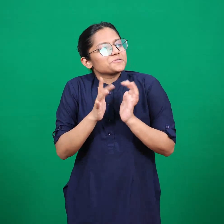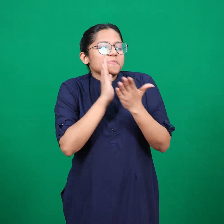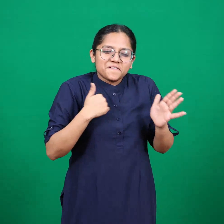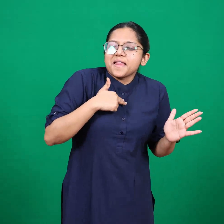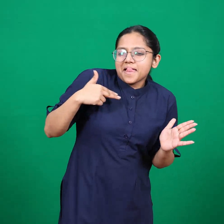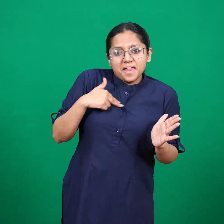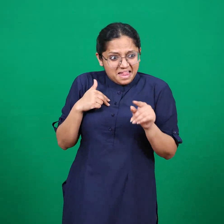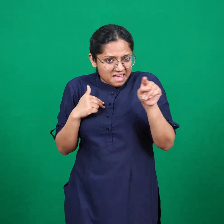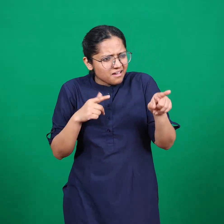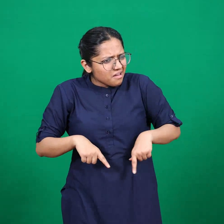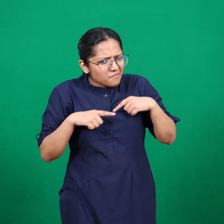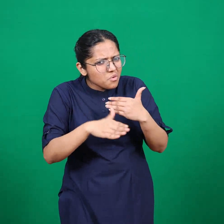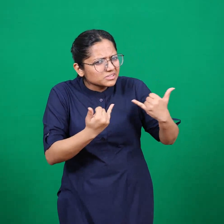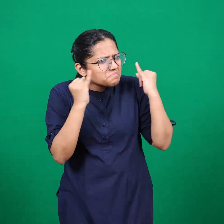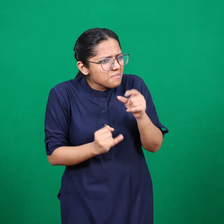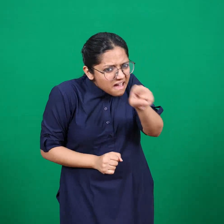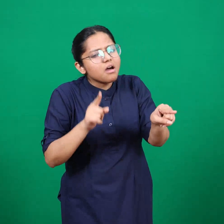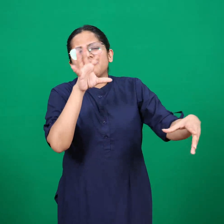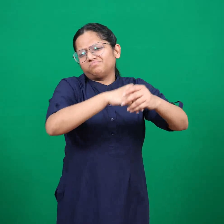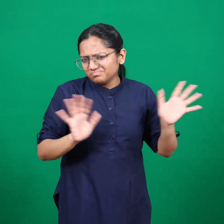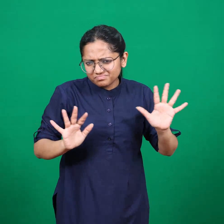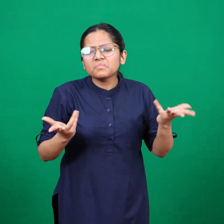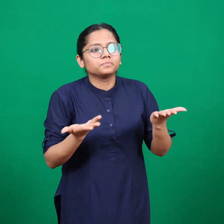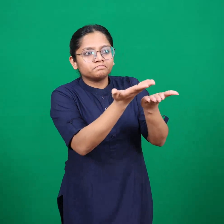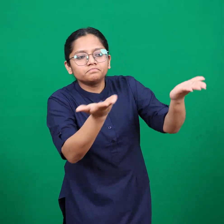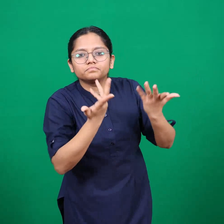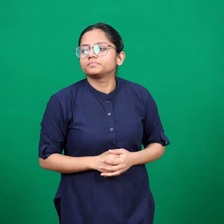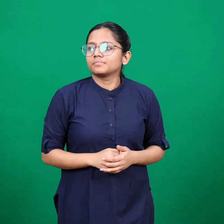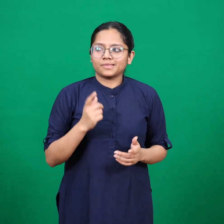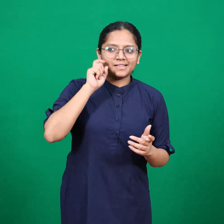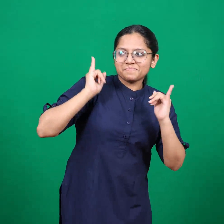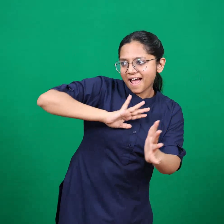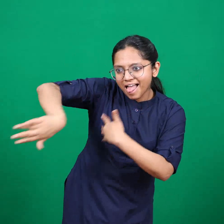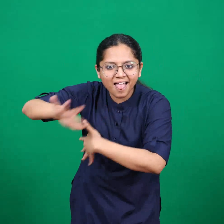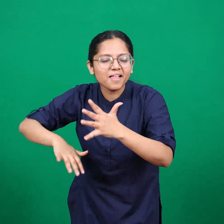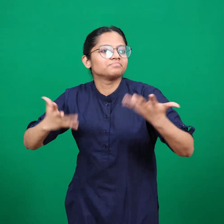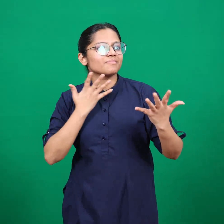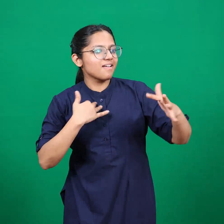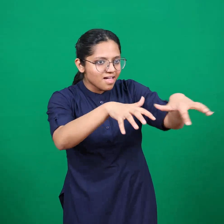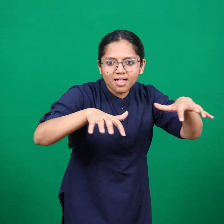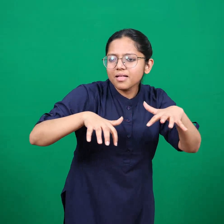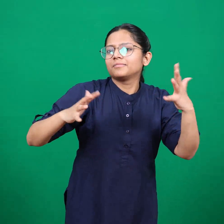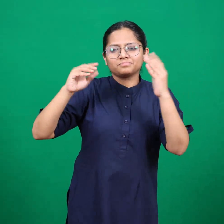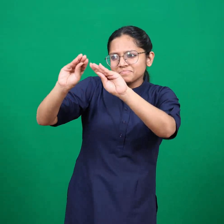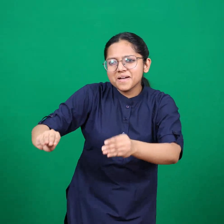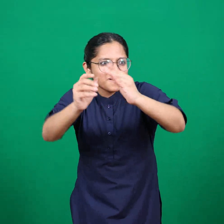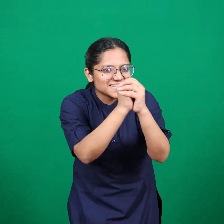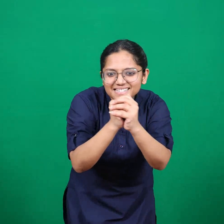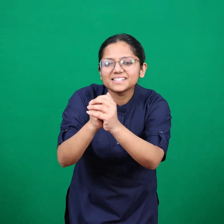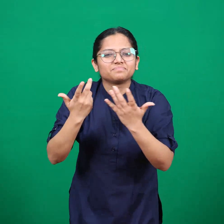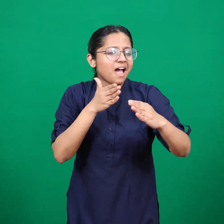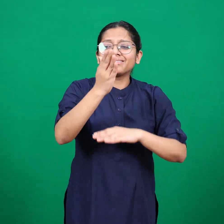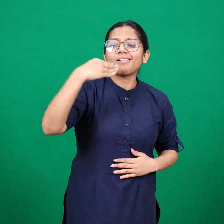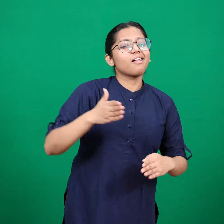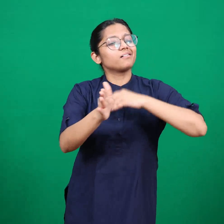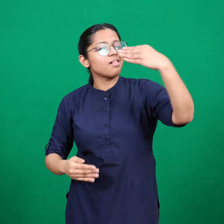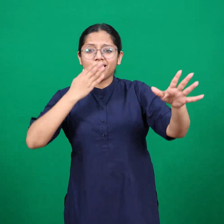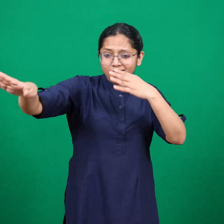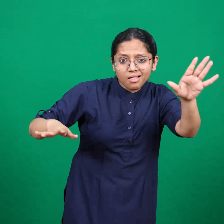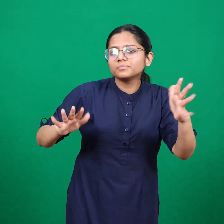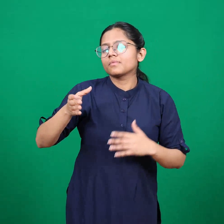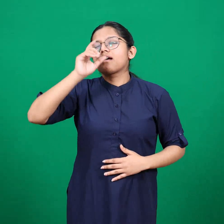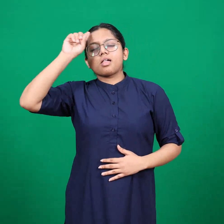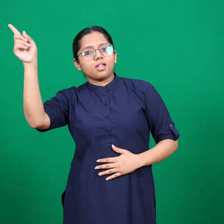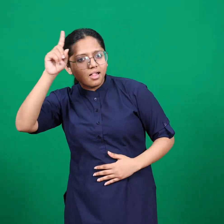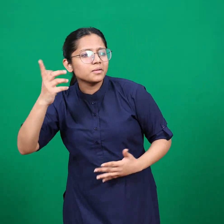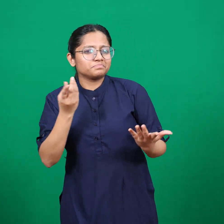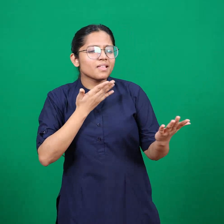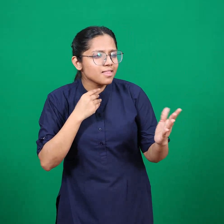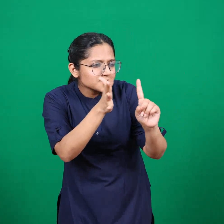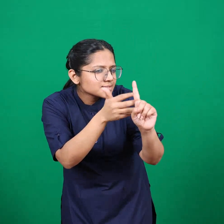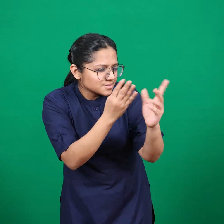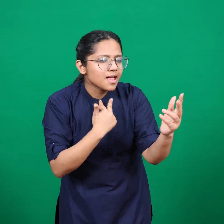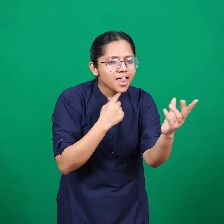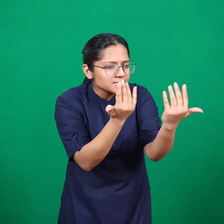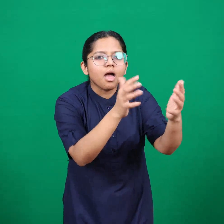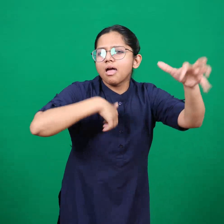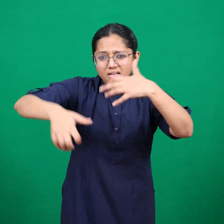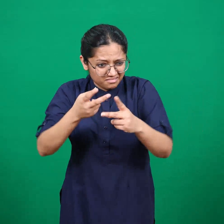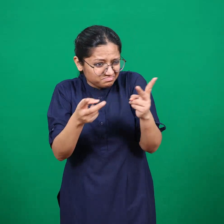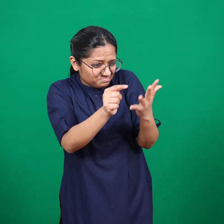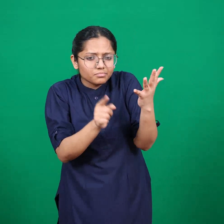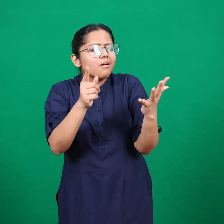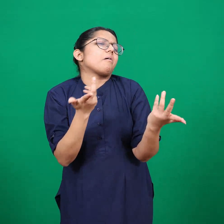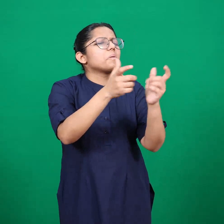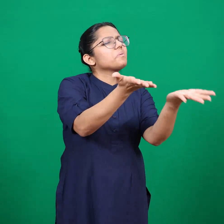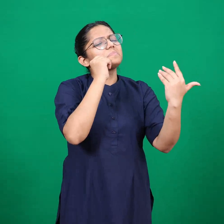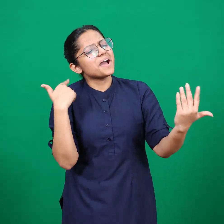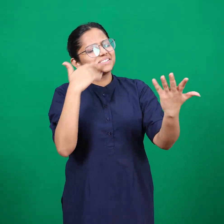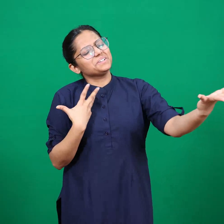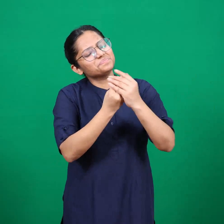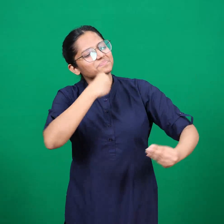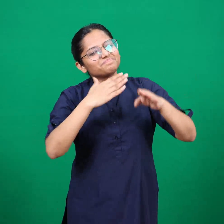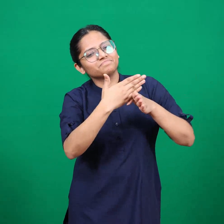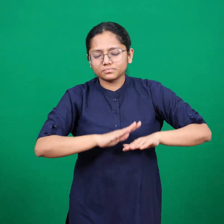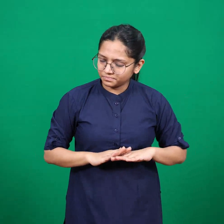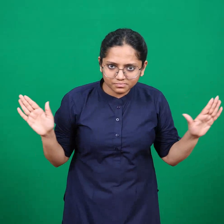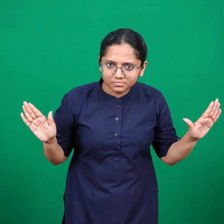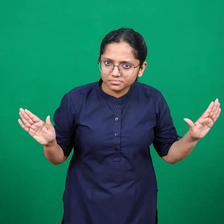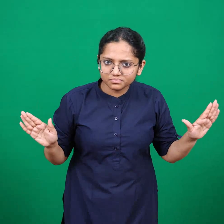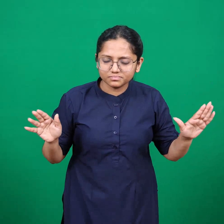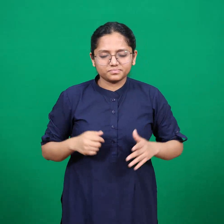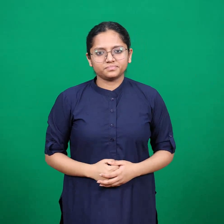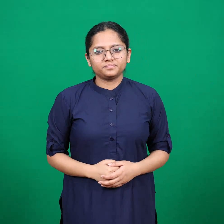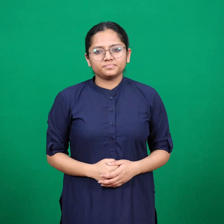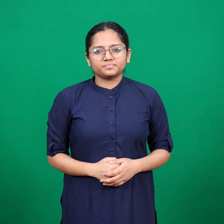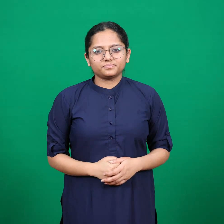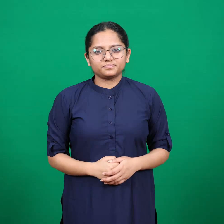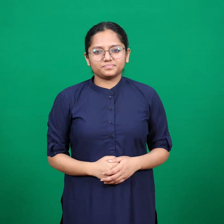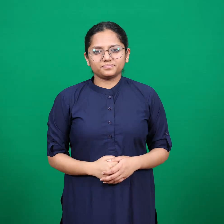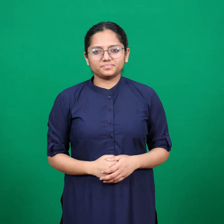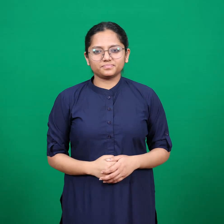But now I am writing you not to associate with anyone who claims to be a brother but is sexually immoral or greedy, an idolater or a verbal abuser, a drunkard or a swindler.